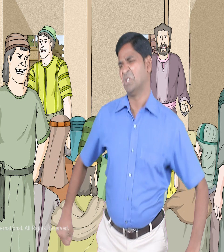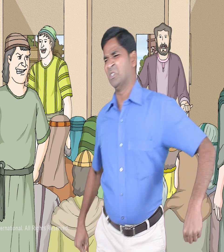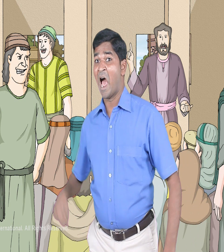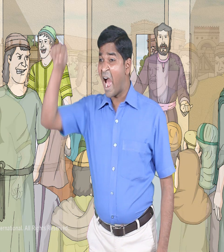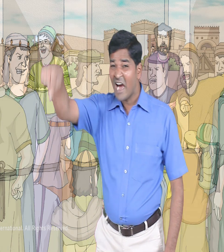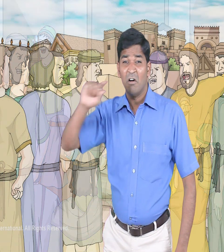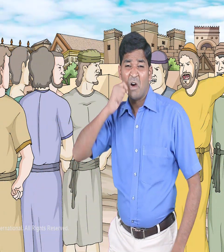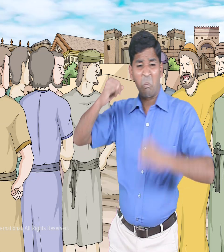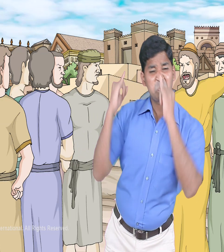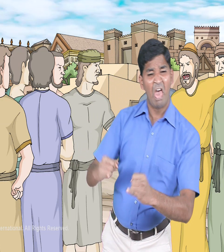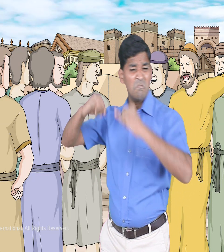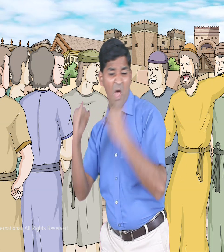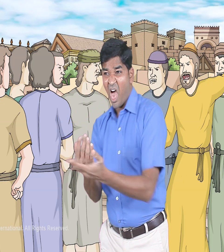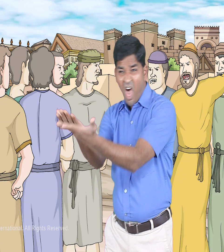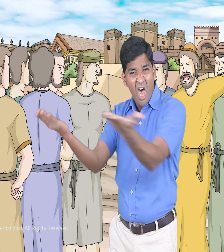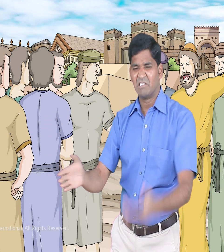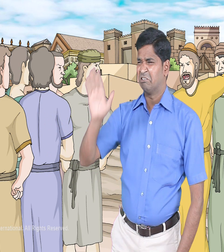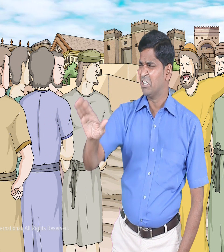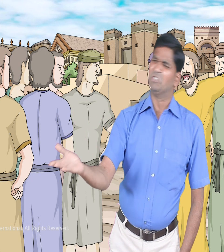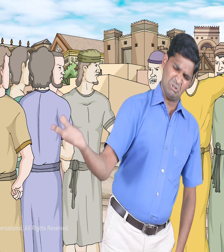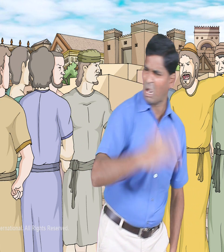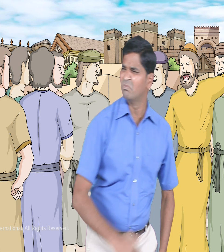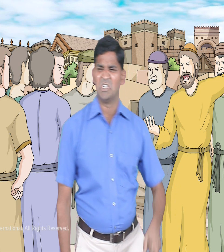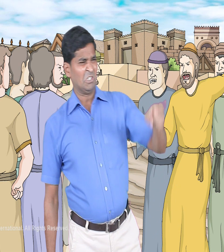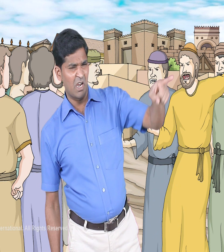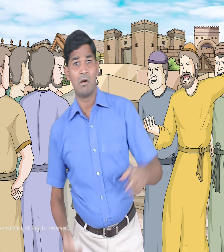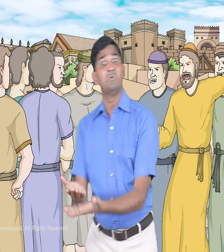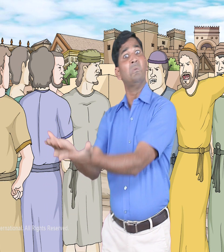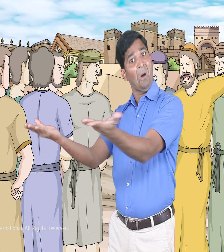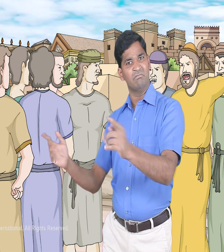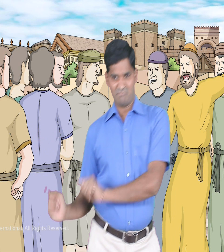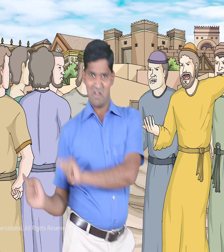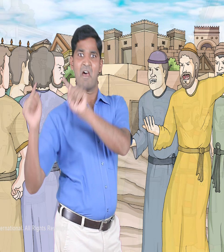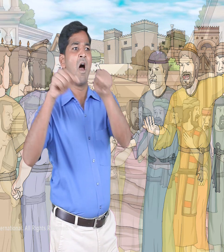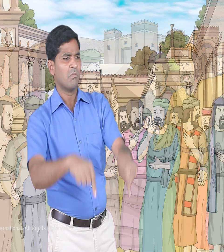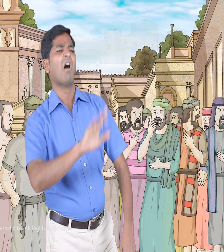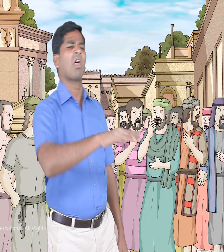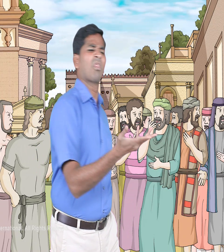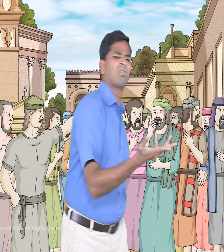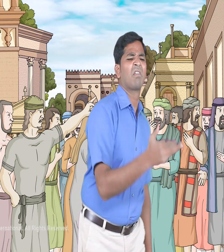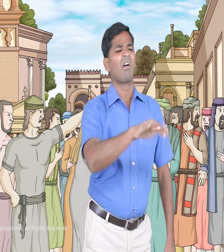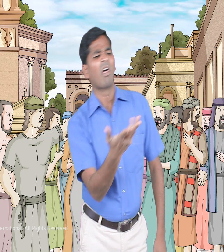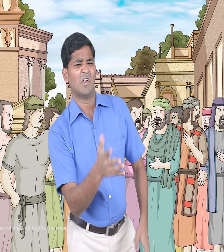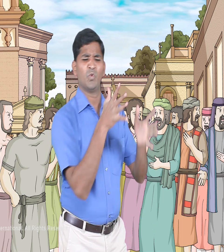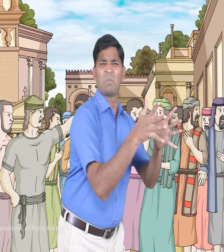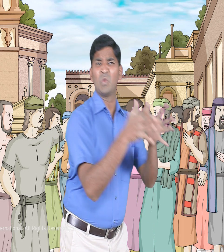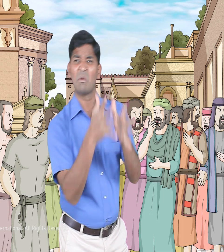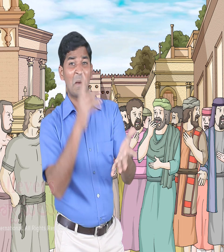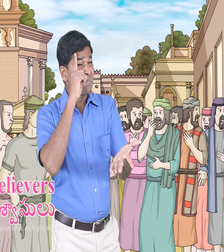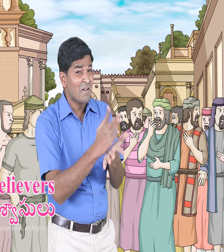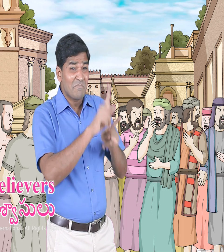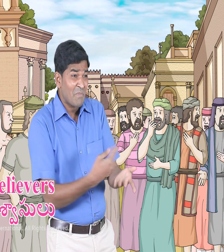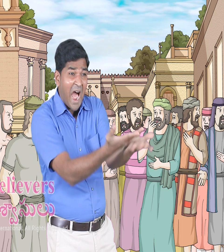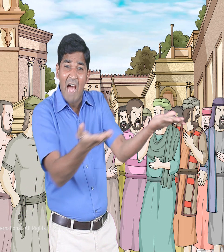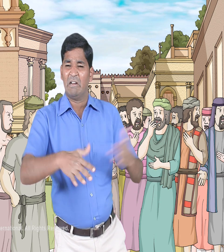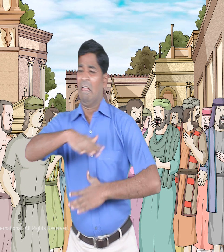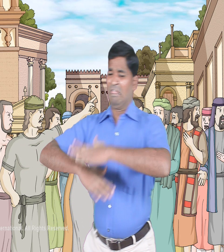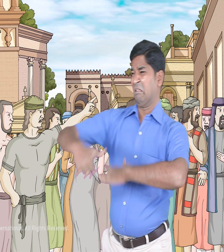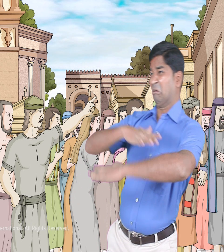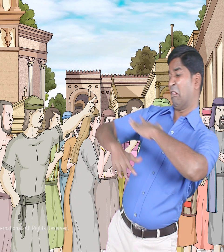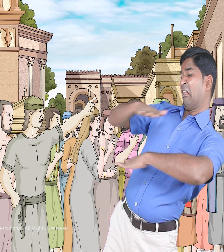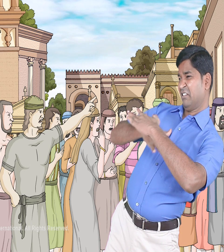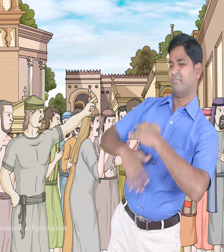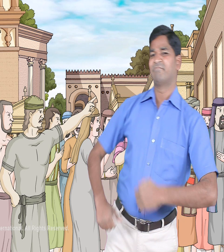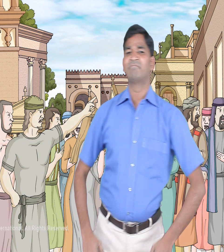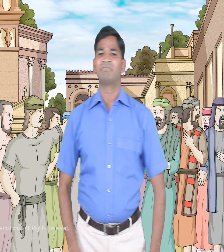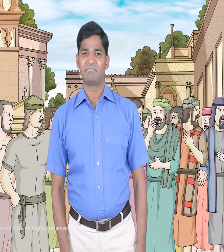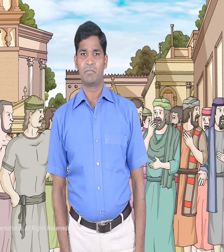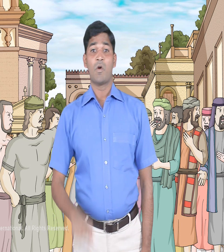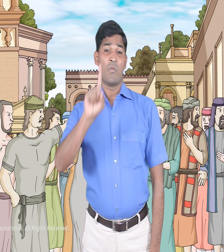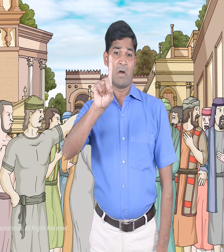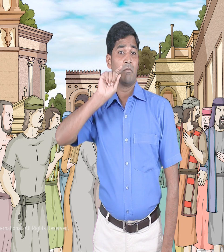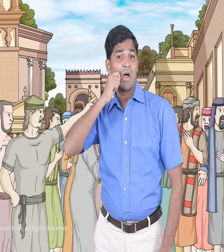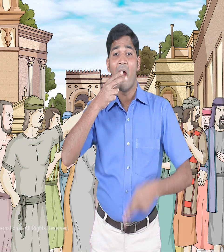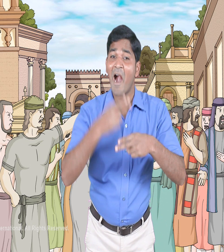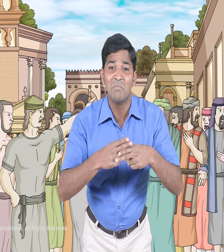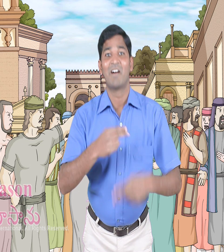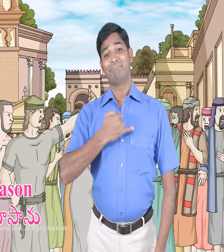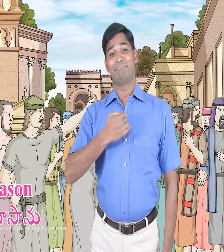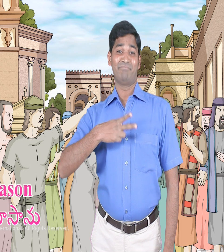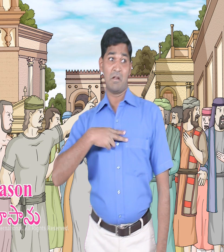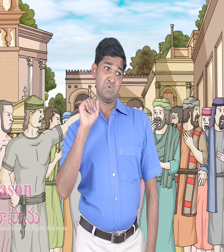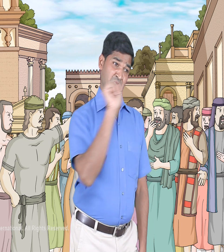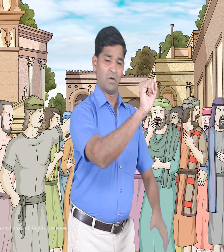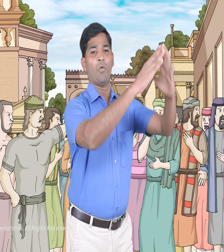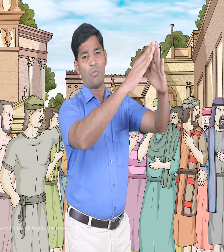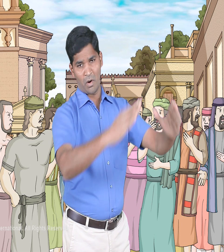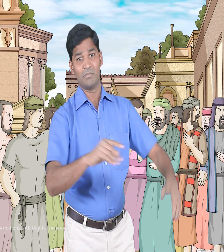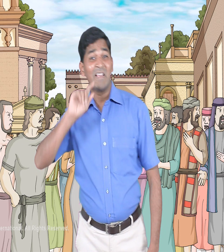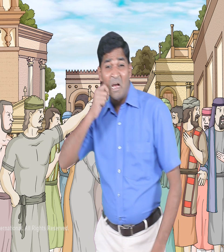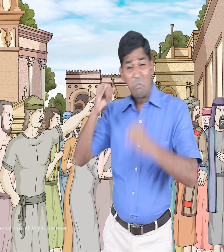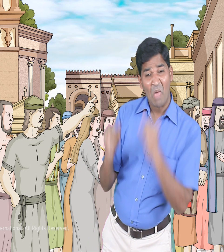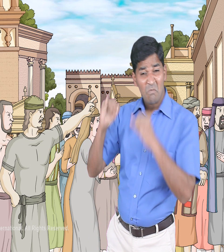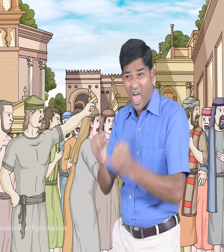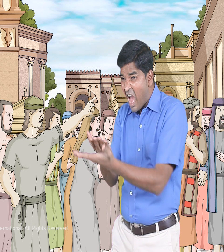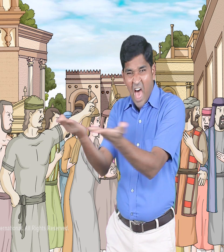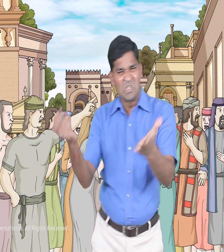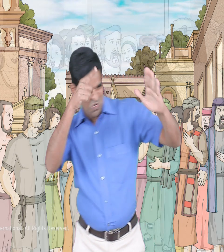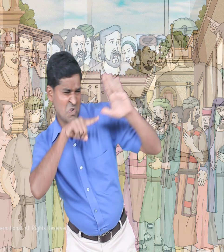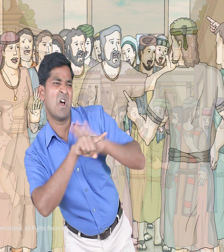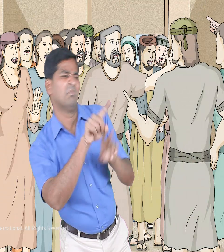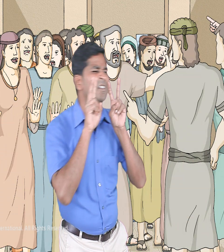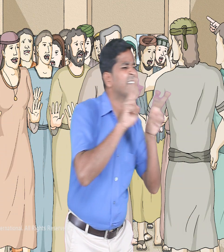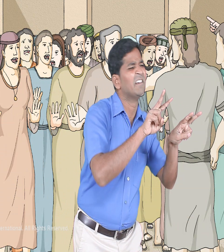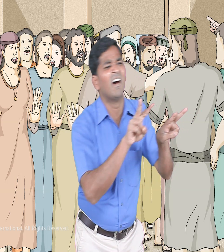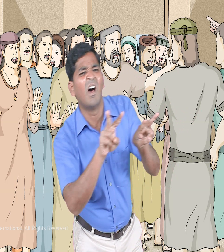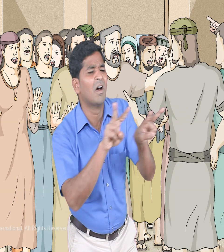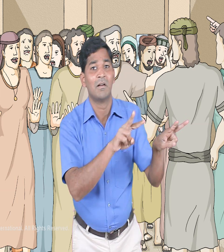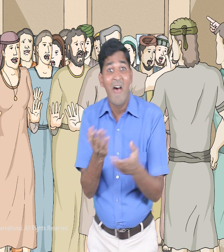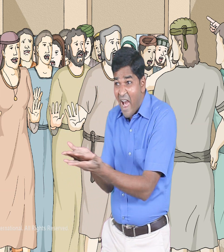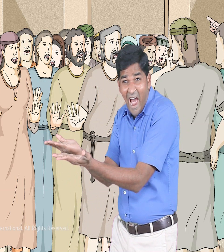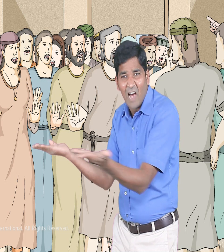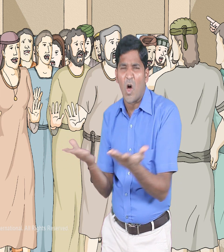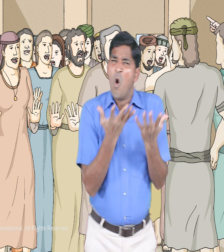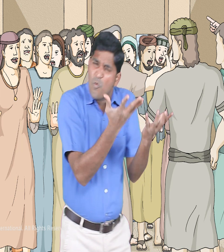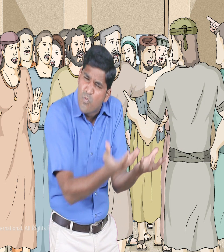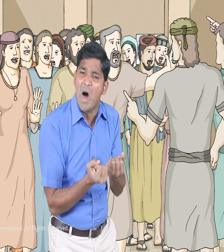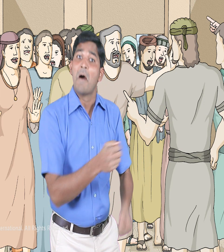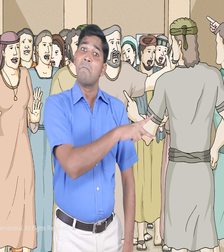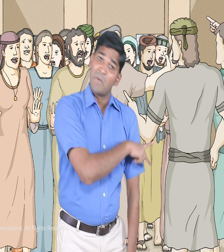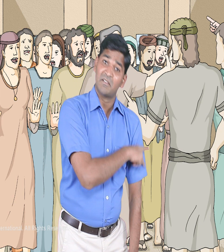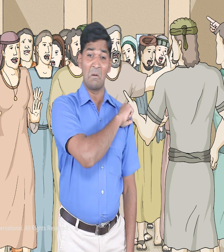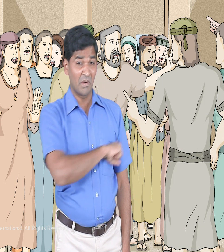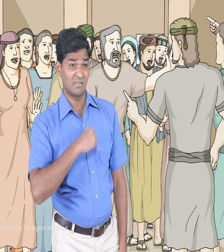So they brought in some troublemakers from the marketplace, formed a mob, and sent the city into an uproar.